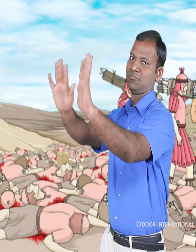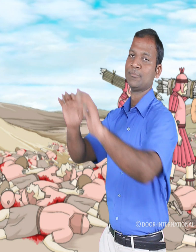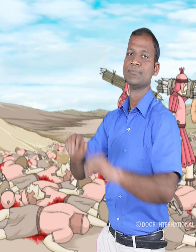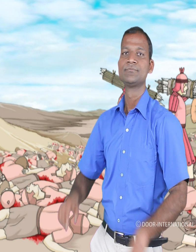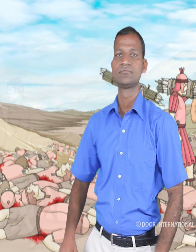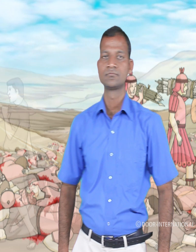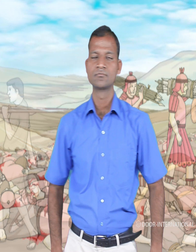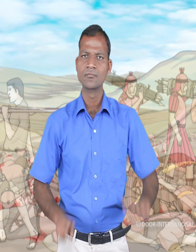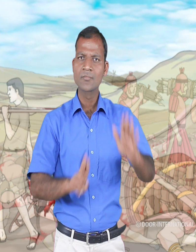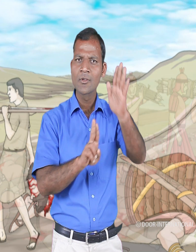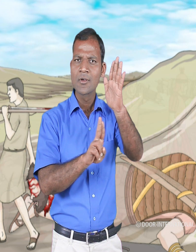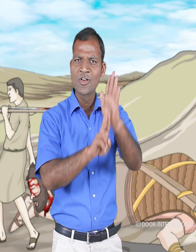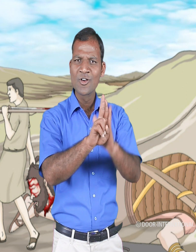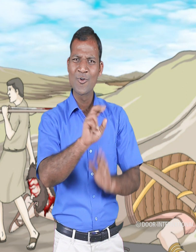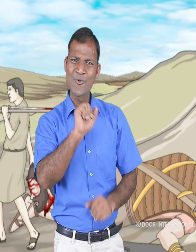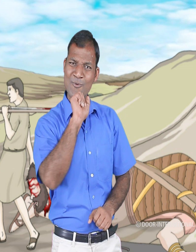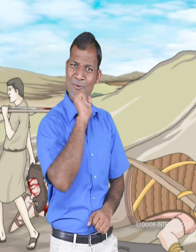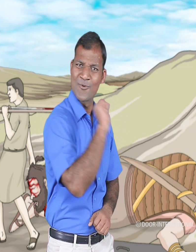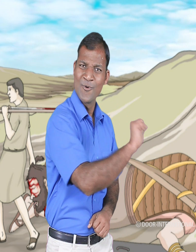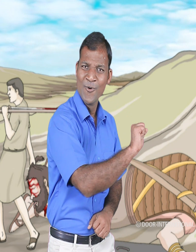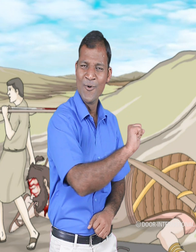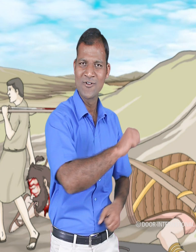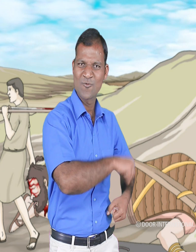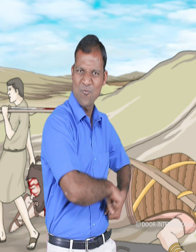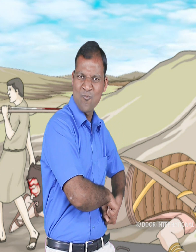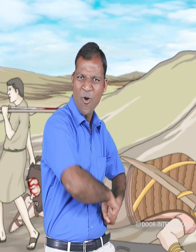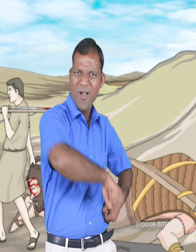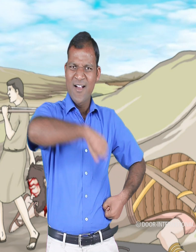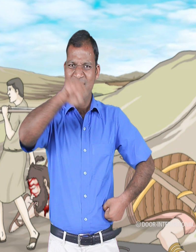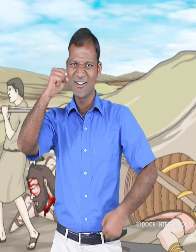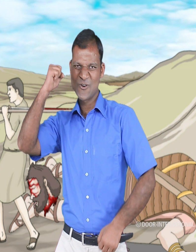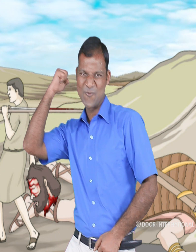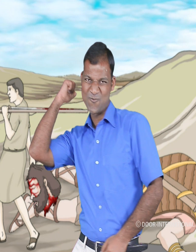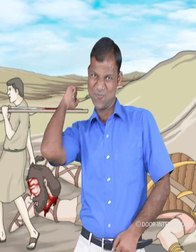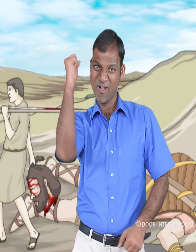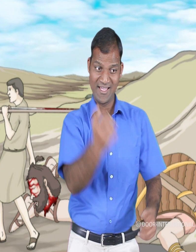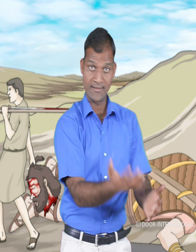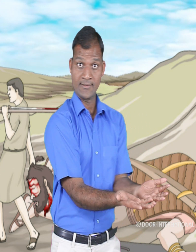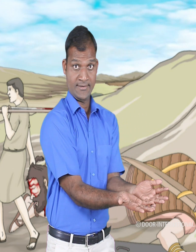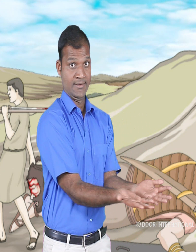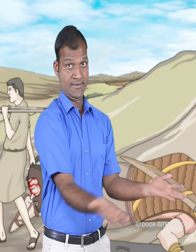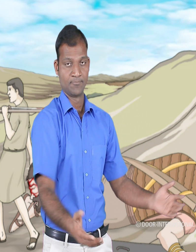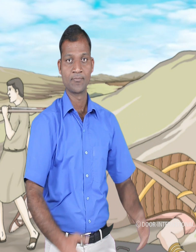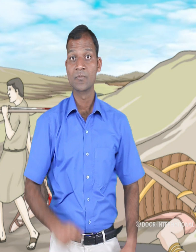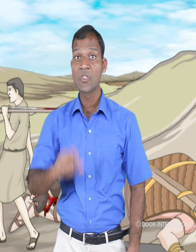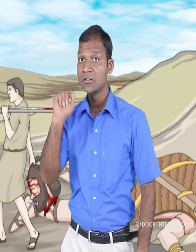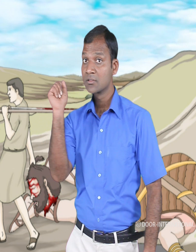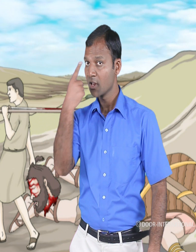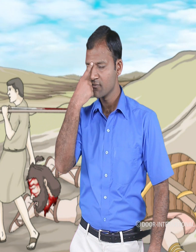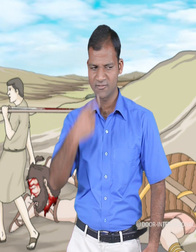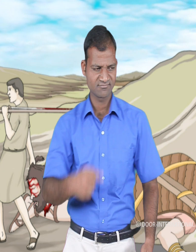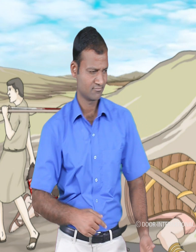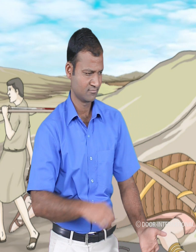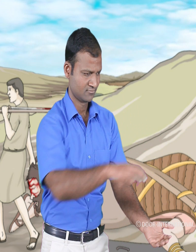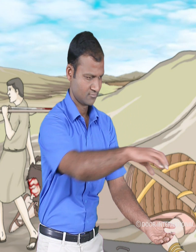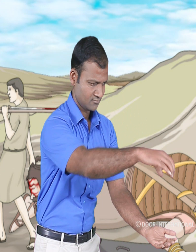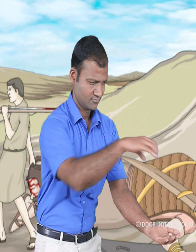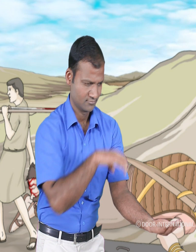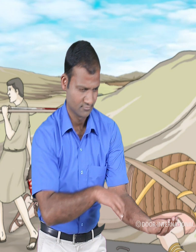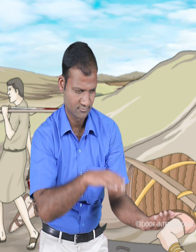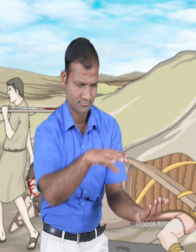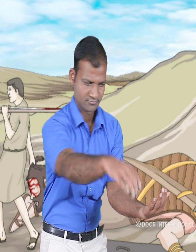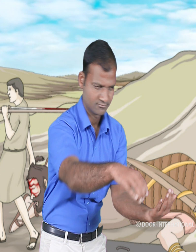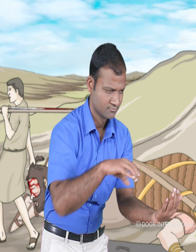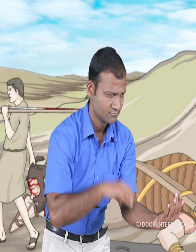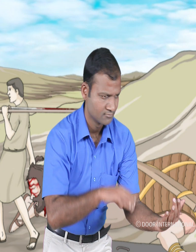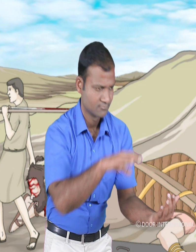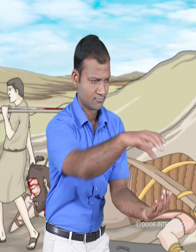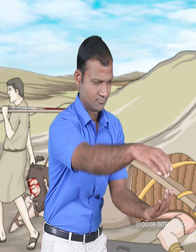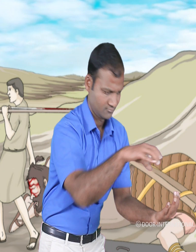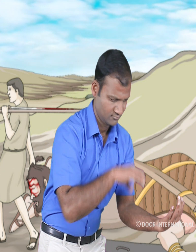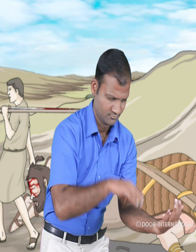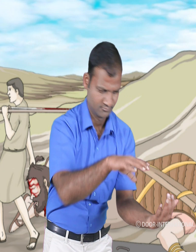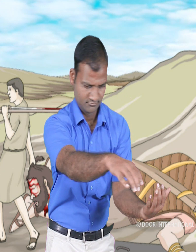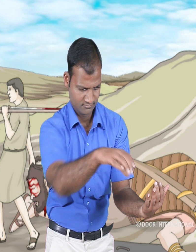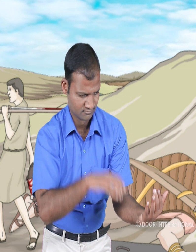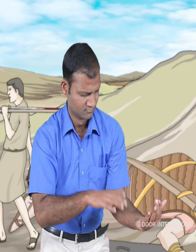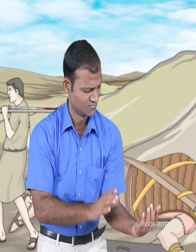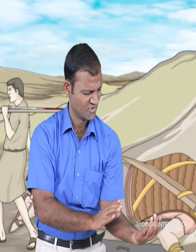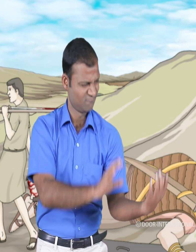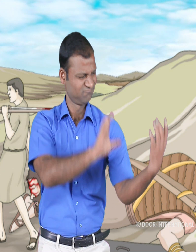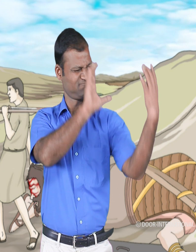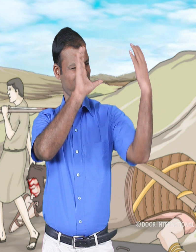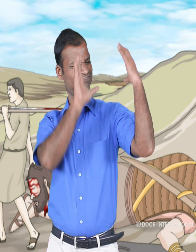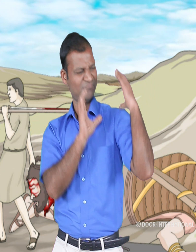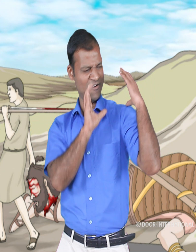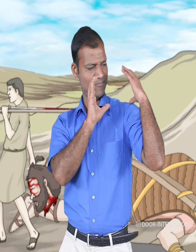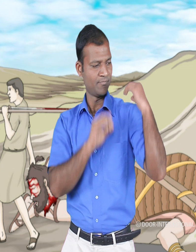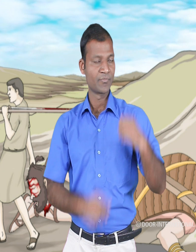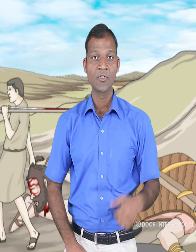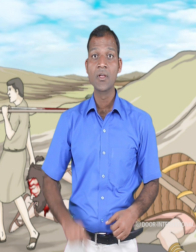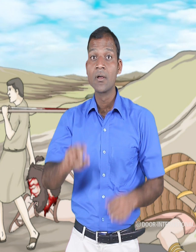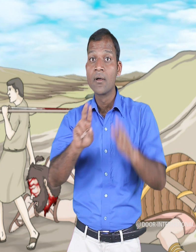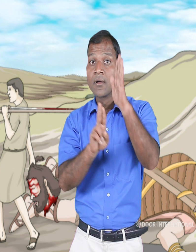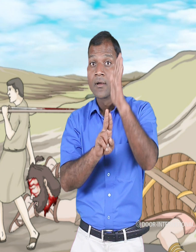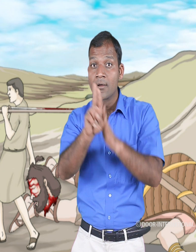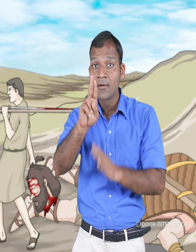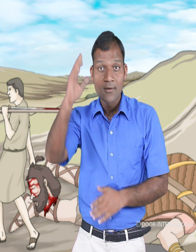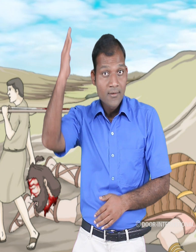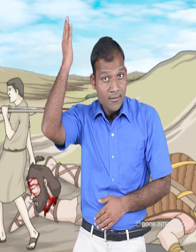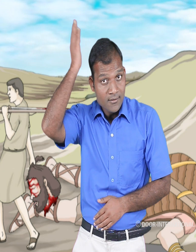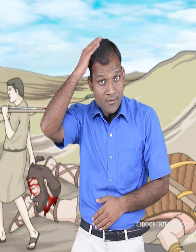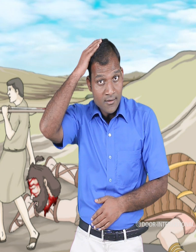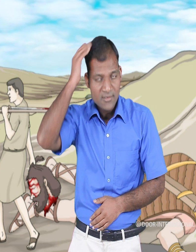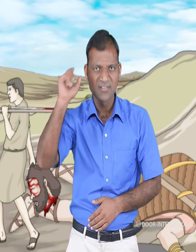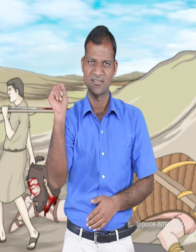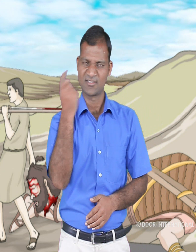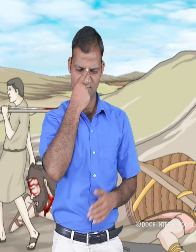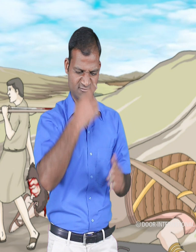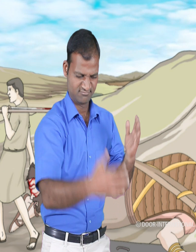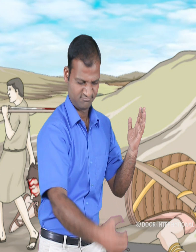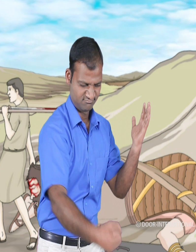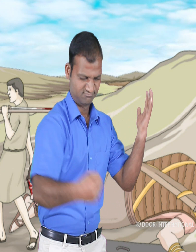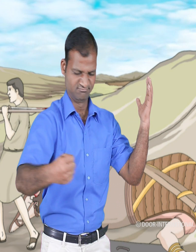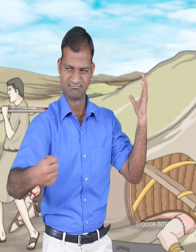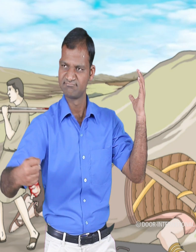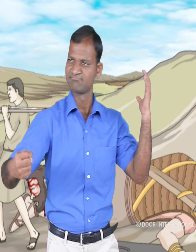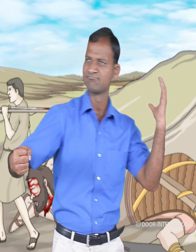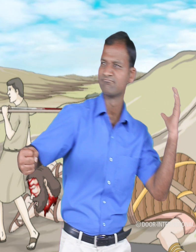David took the head of the Philistine and brought it to Jerusalem, and he put Goliath’s weapons in his own tent.